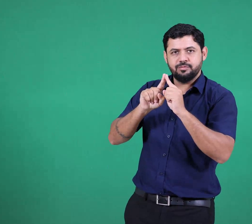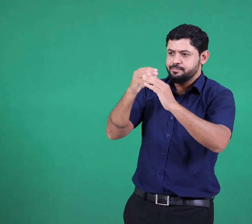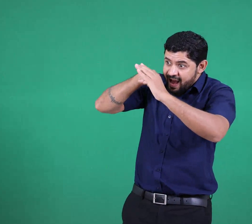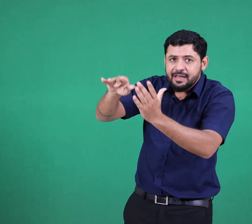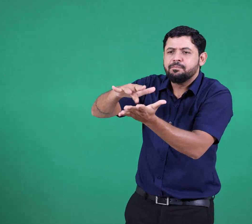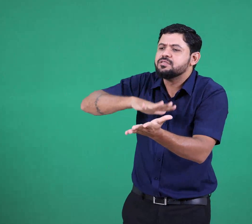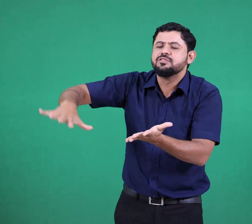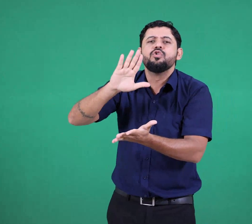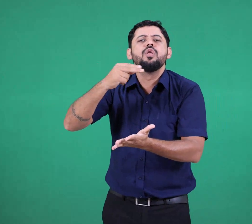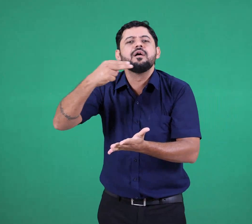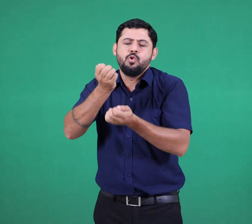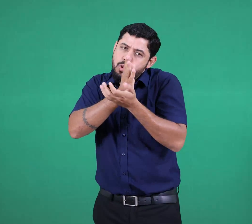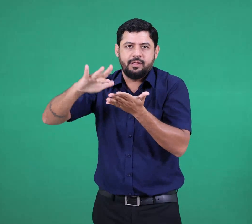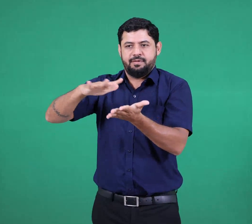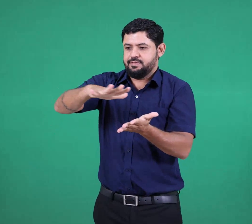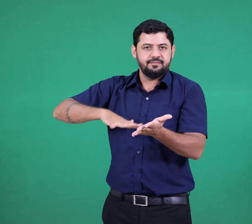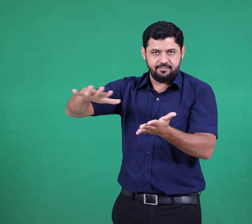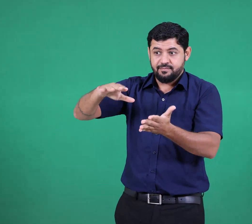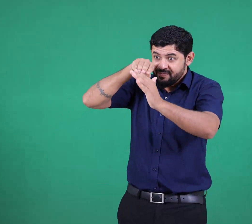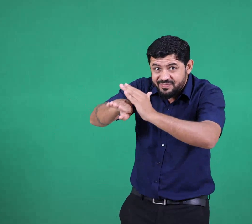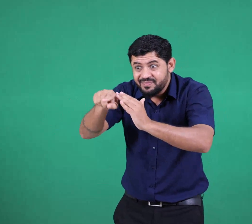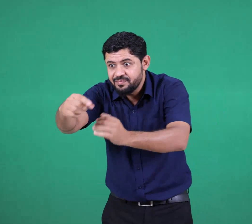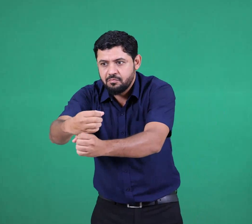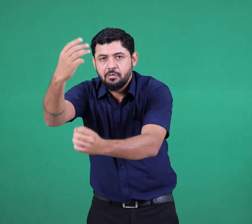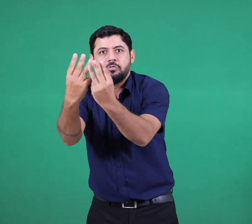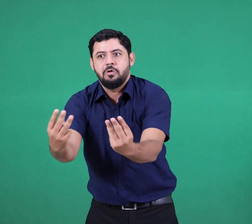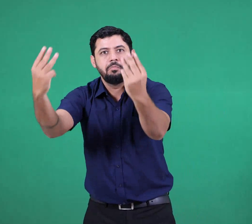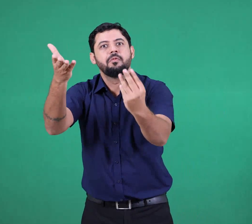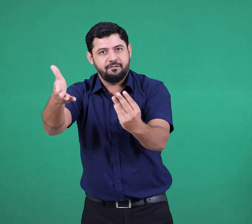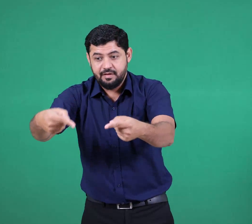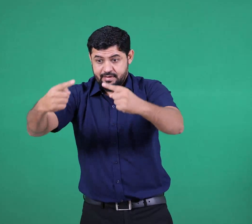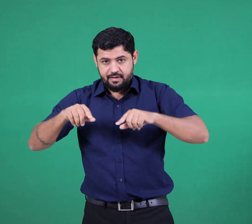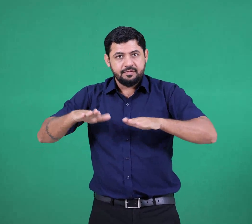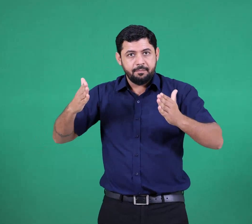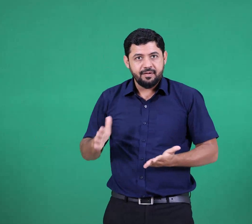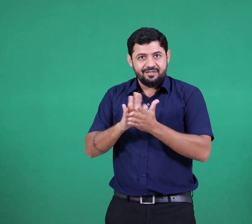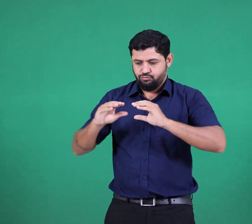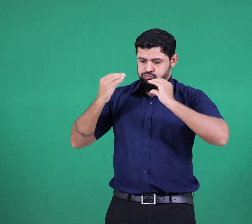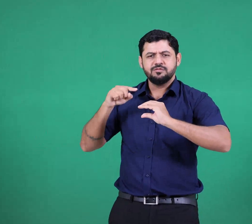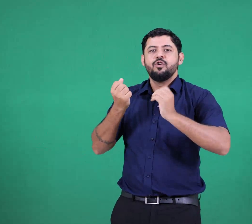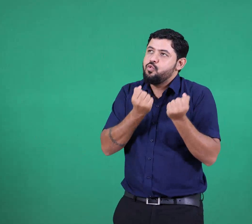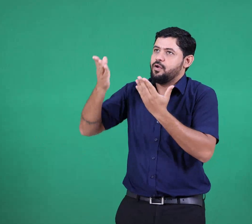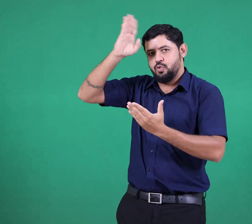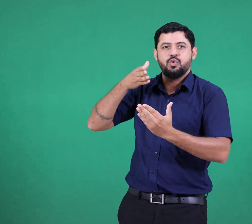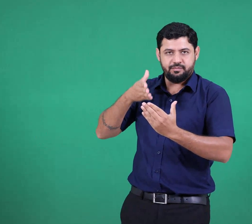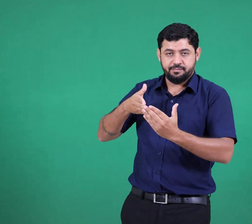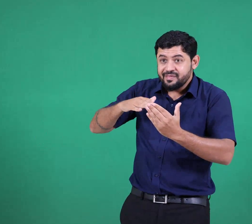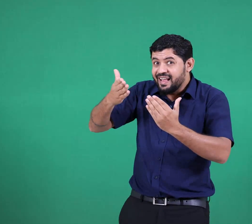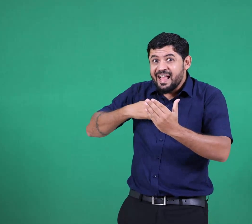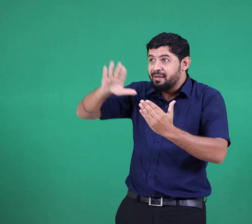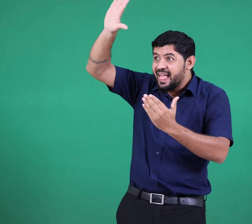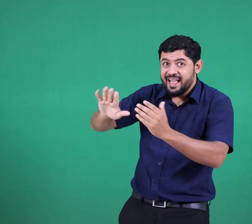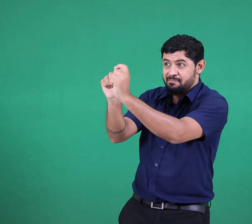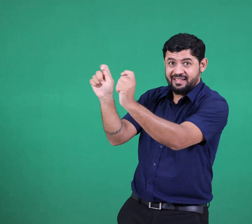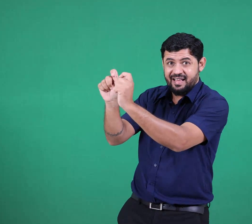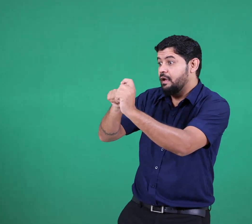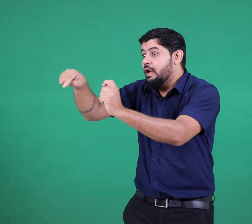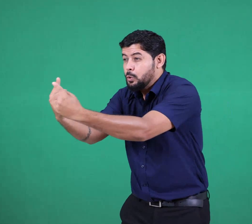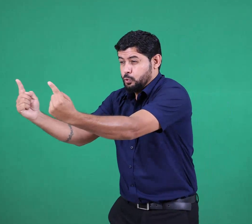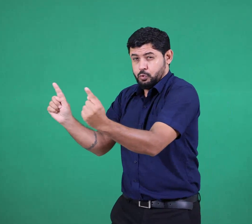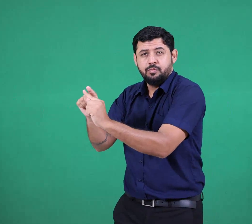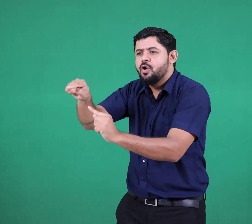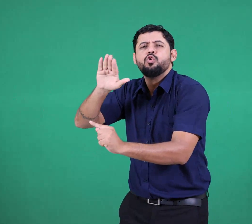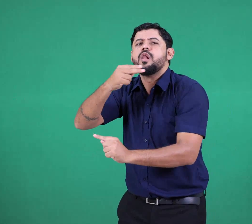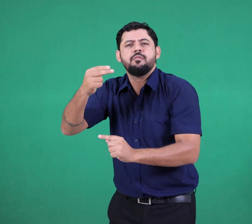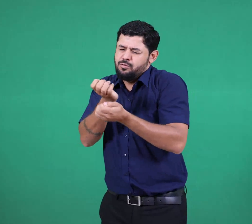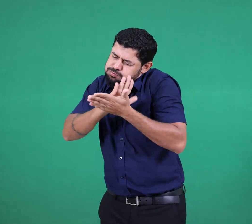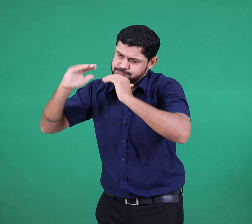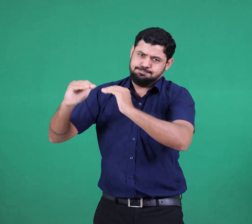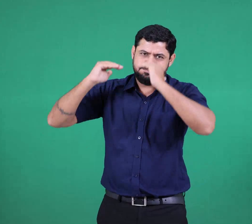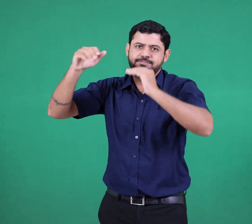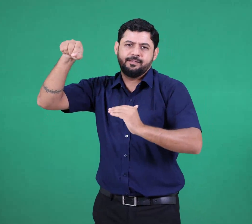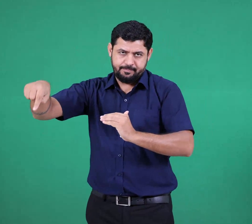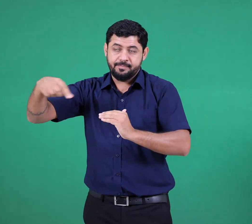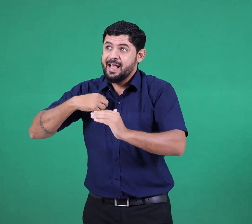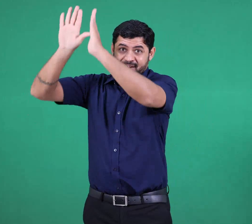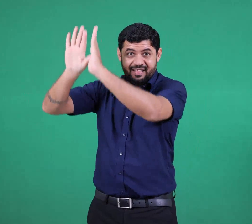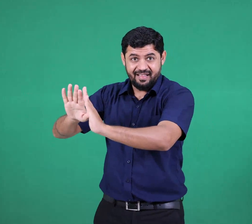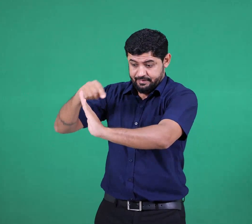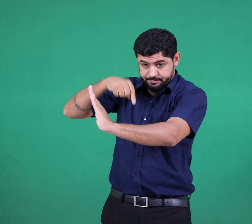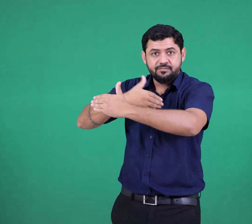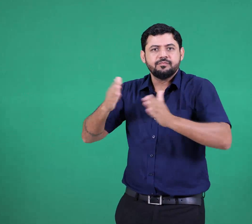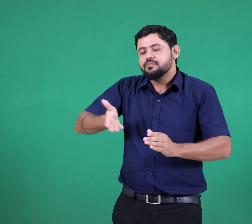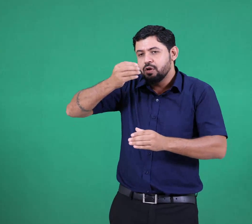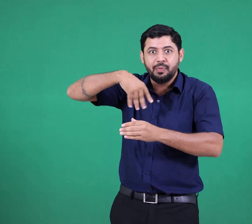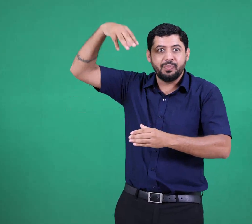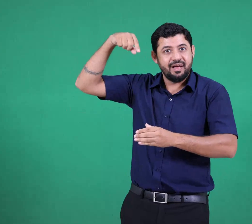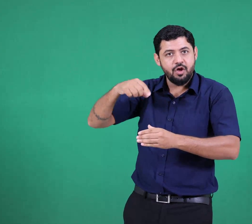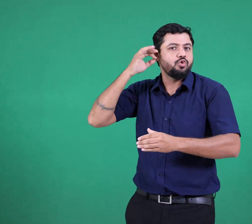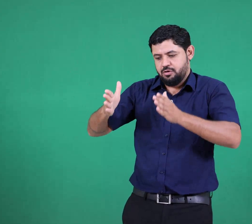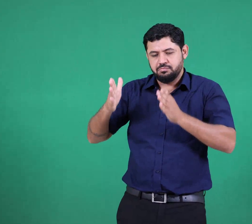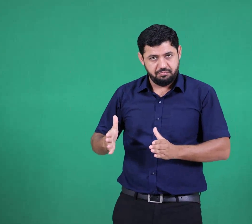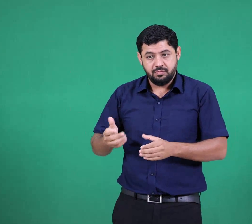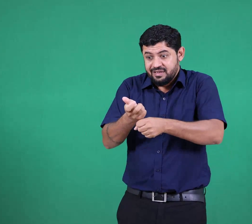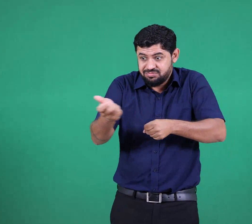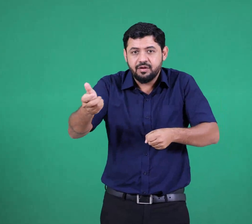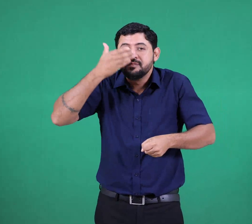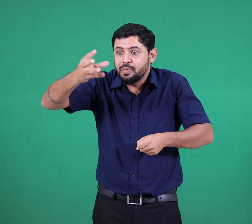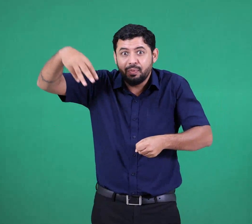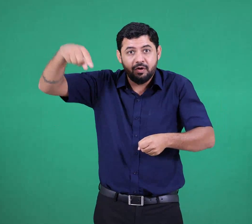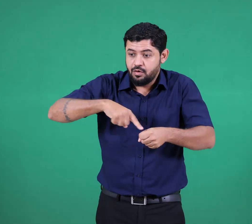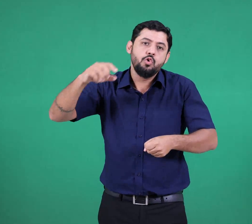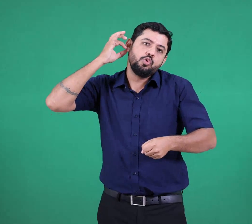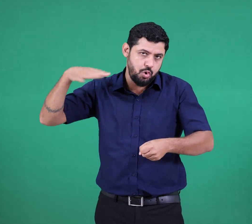In its first room were the lampstand, the table, and the consecrated bread. This was called the Holy Place.